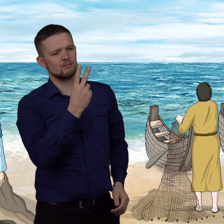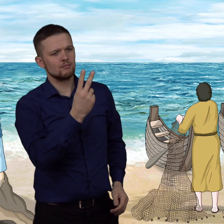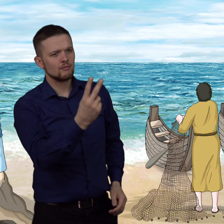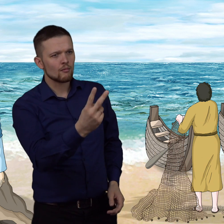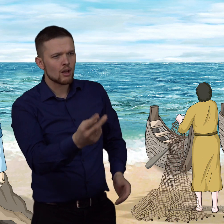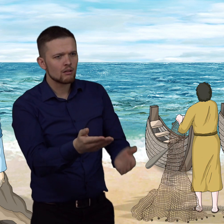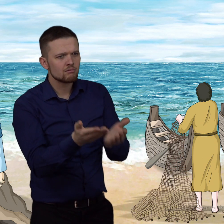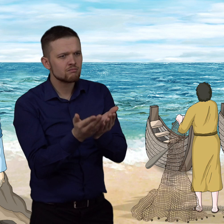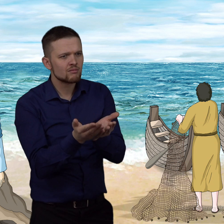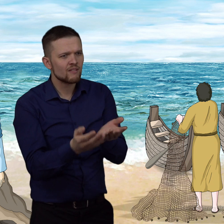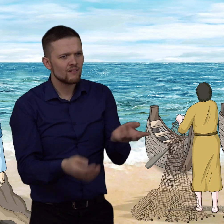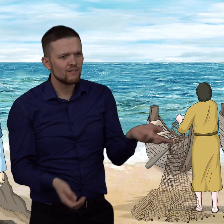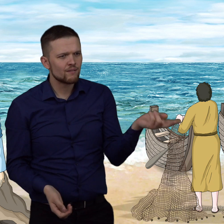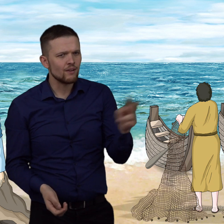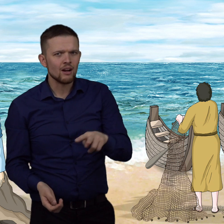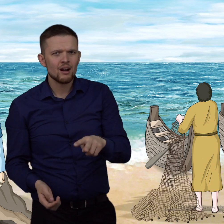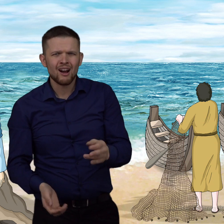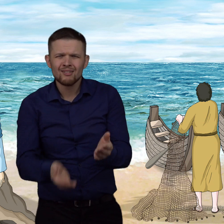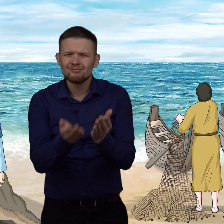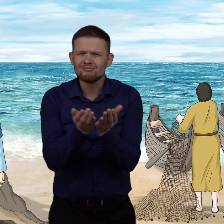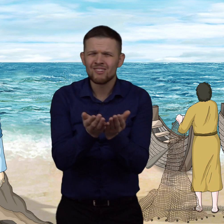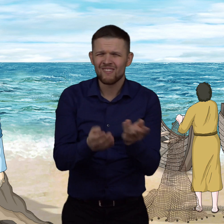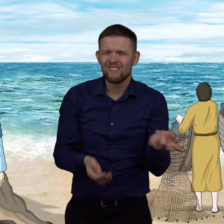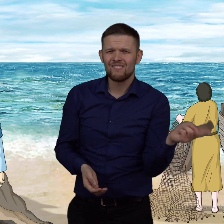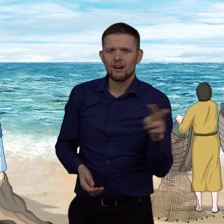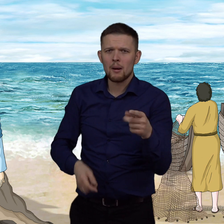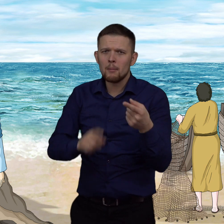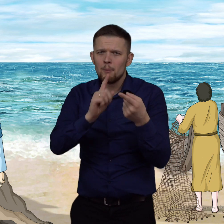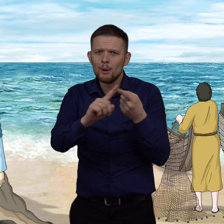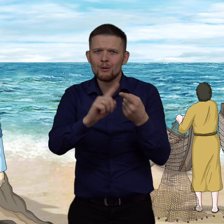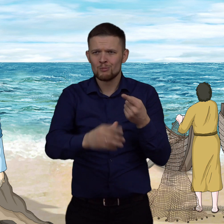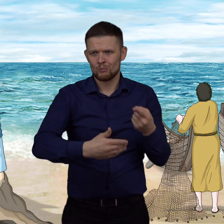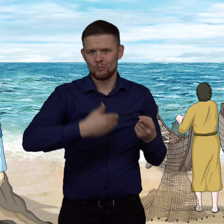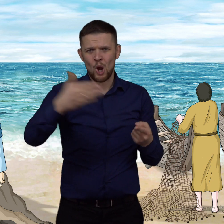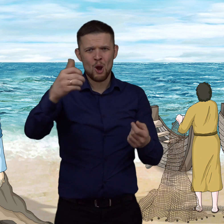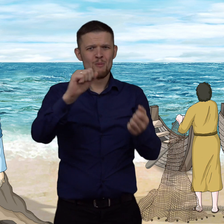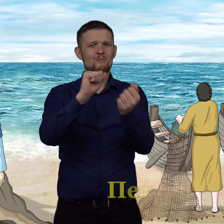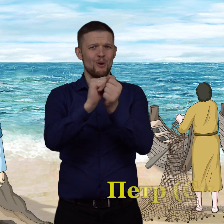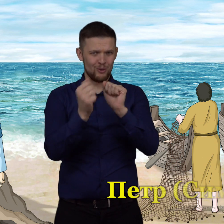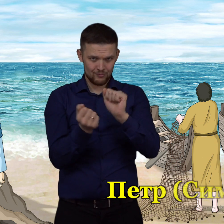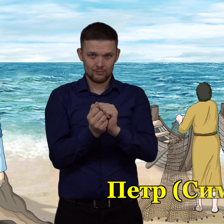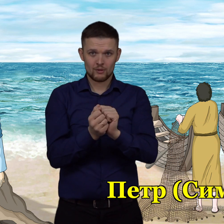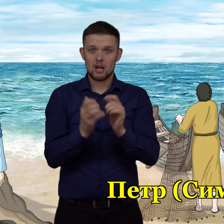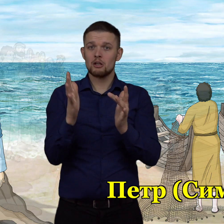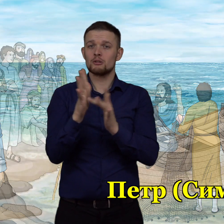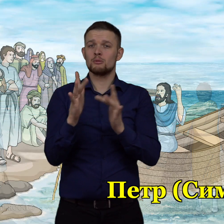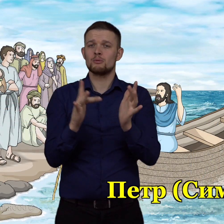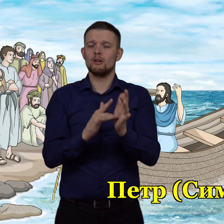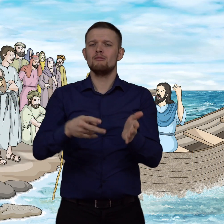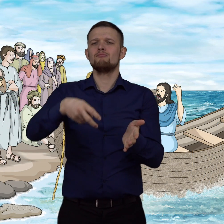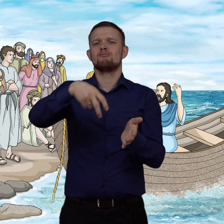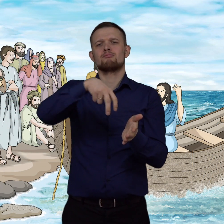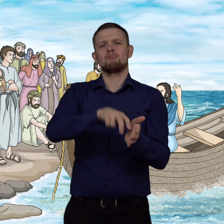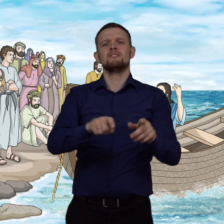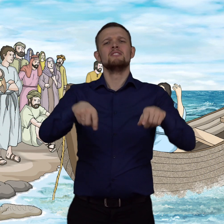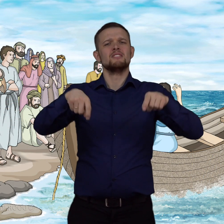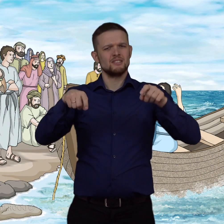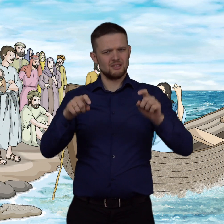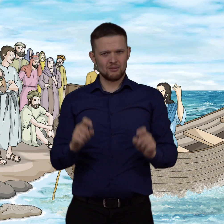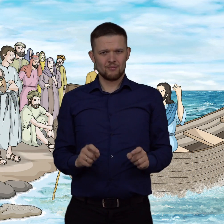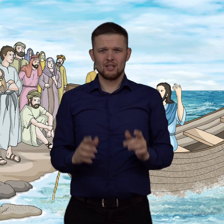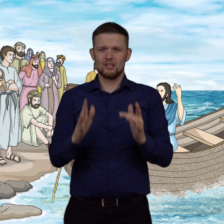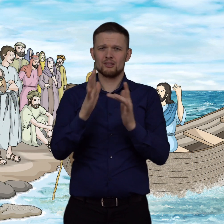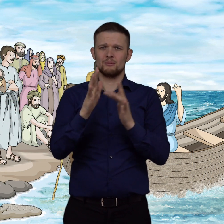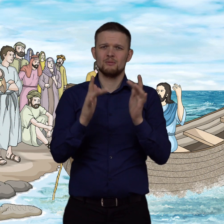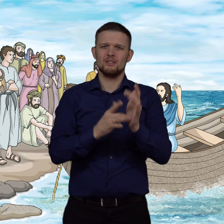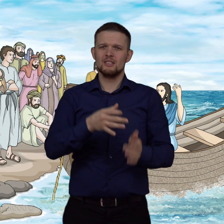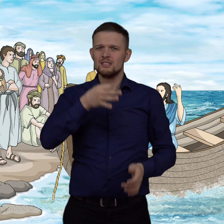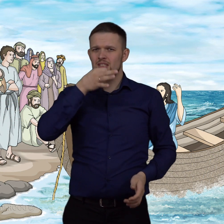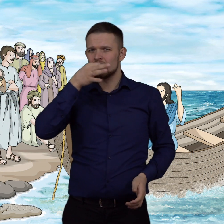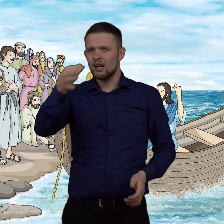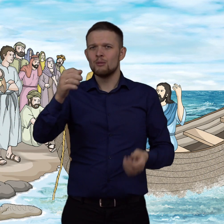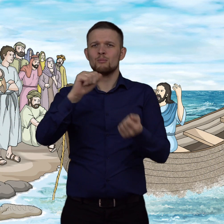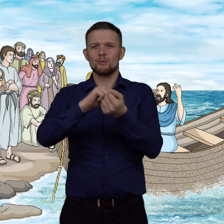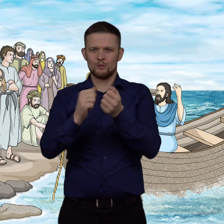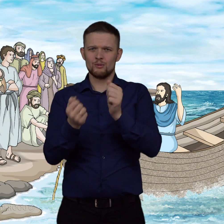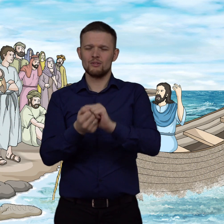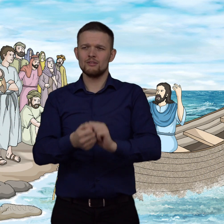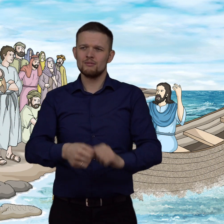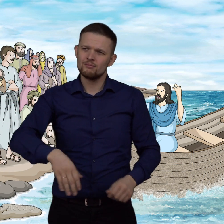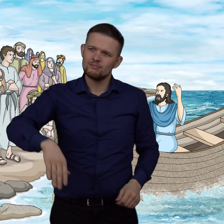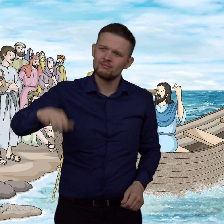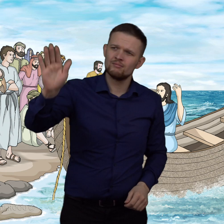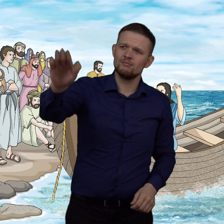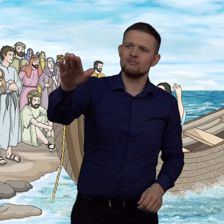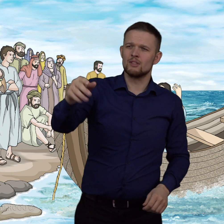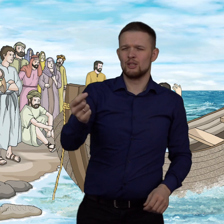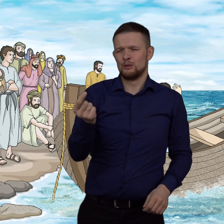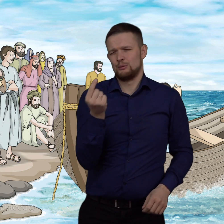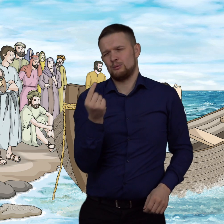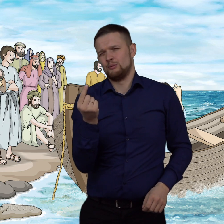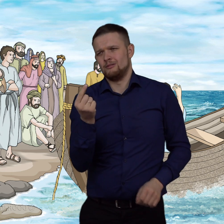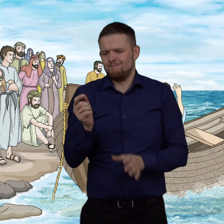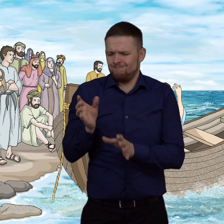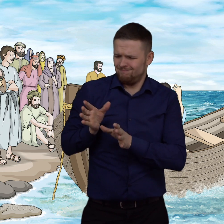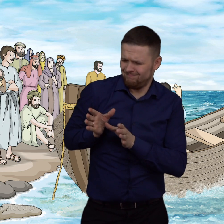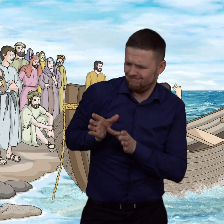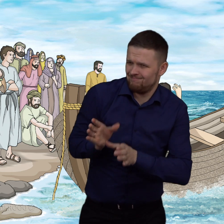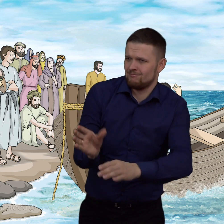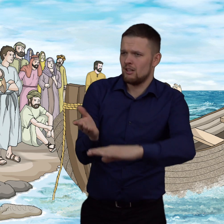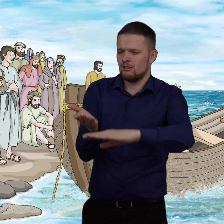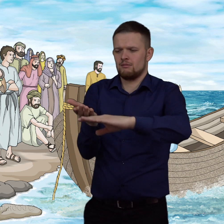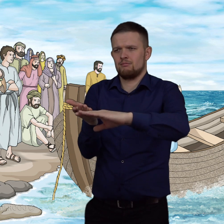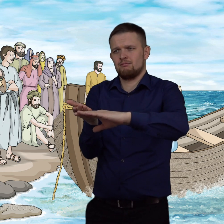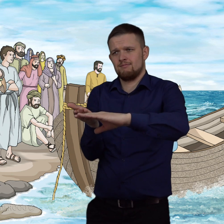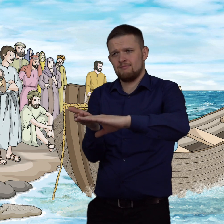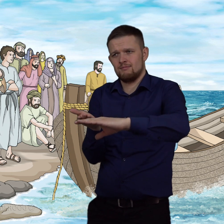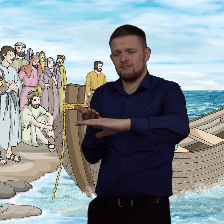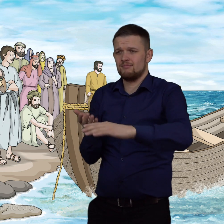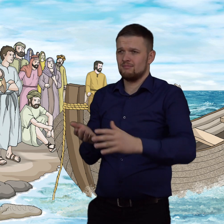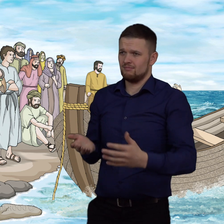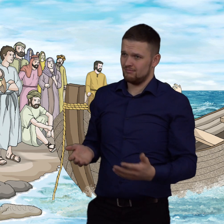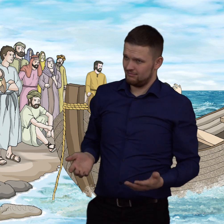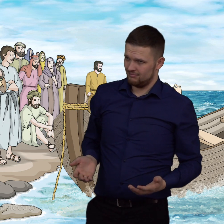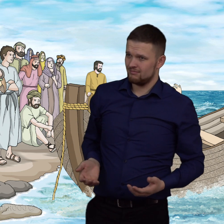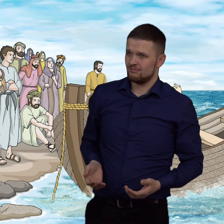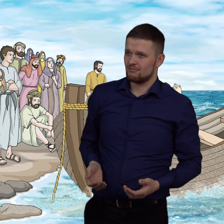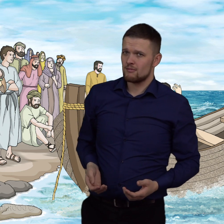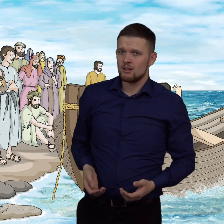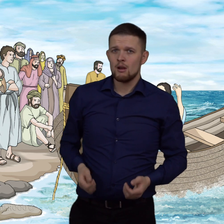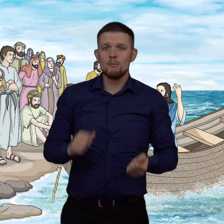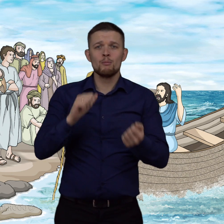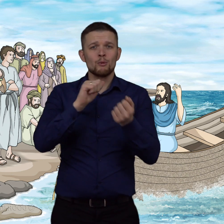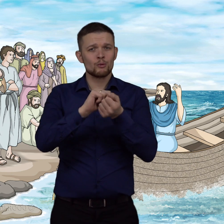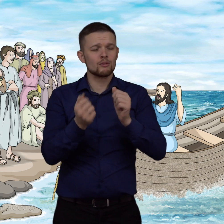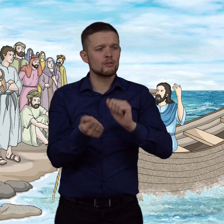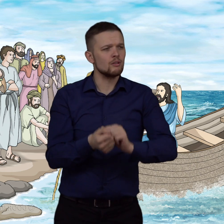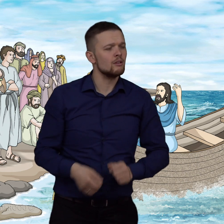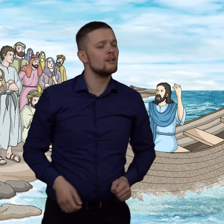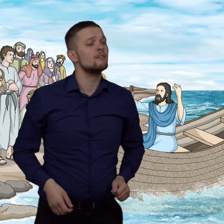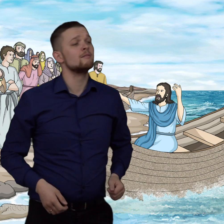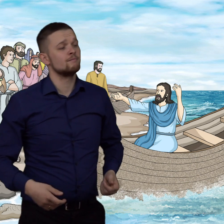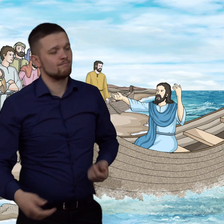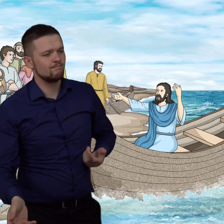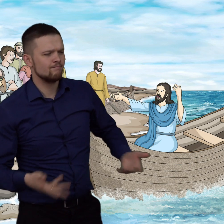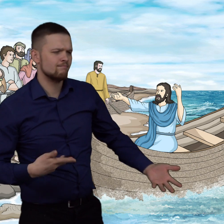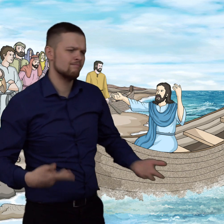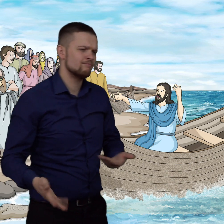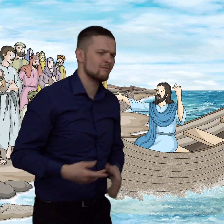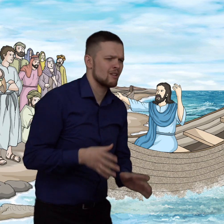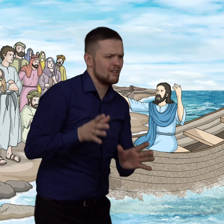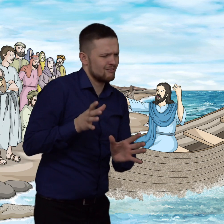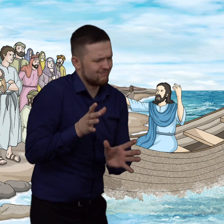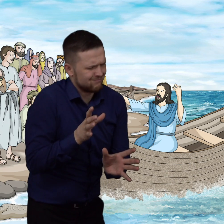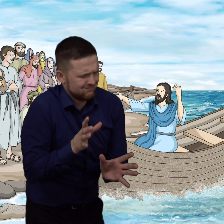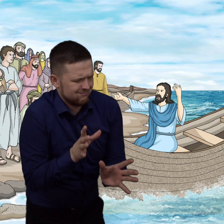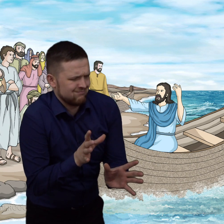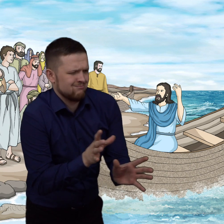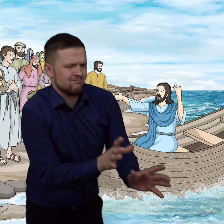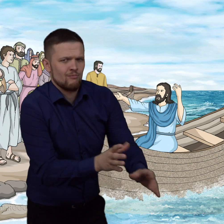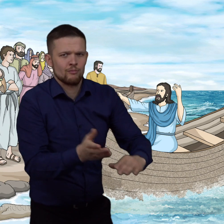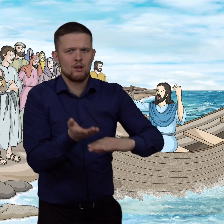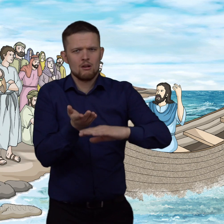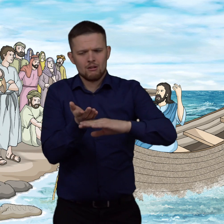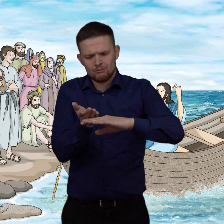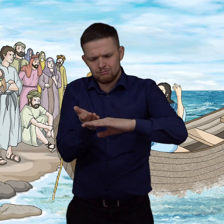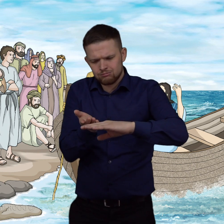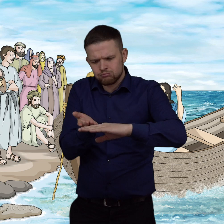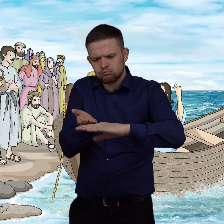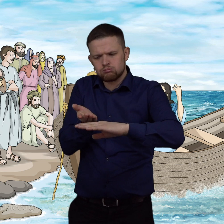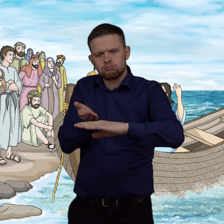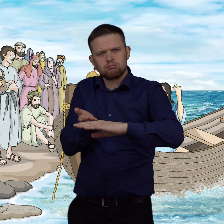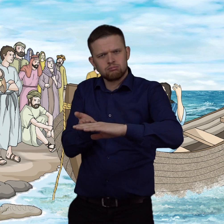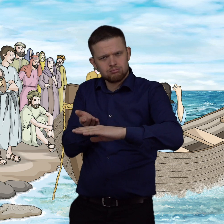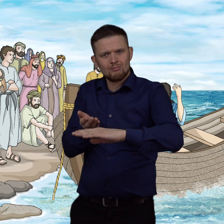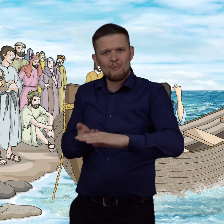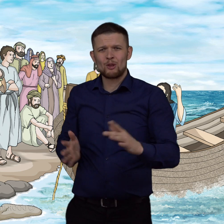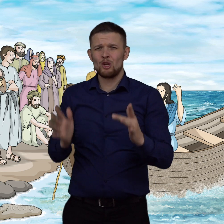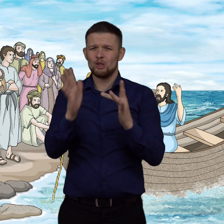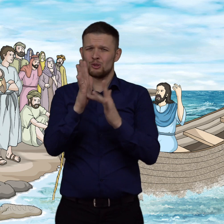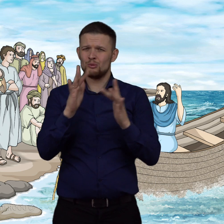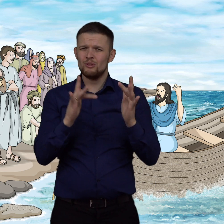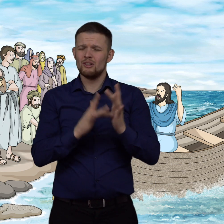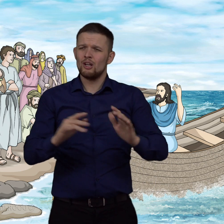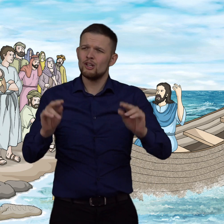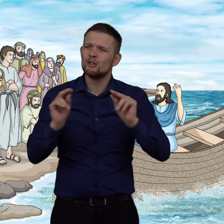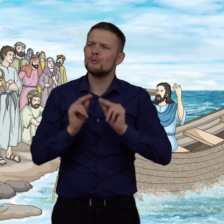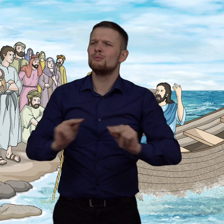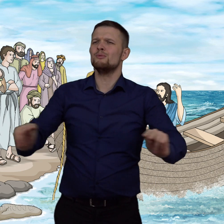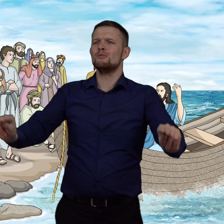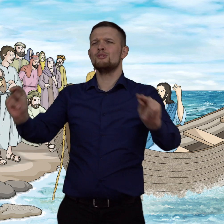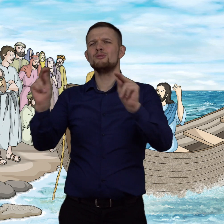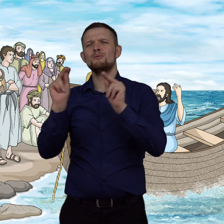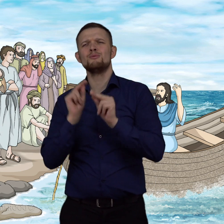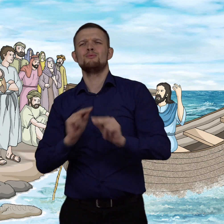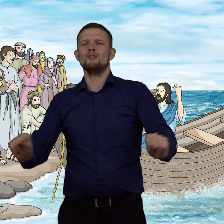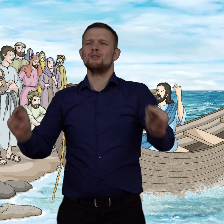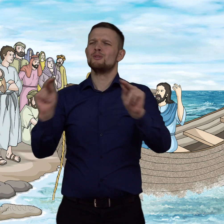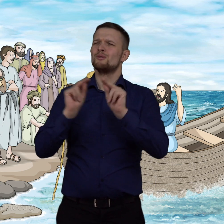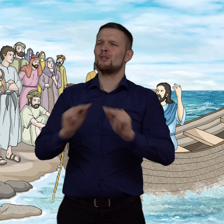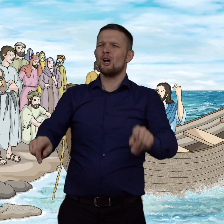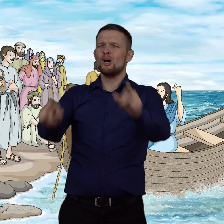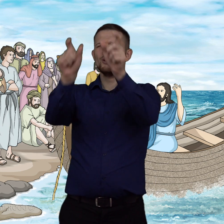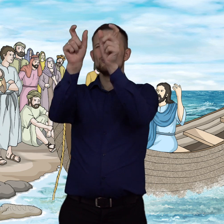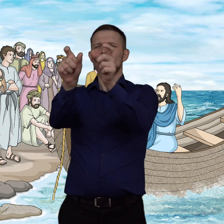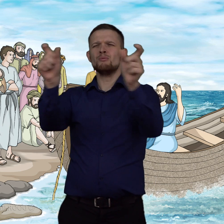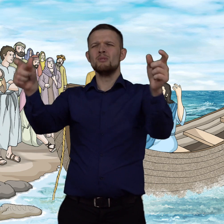Jesus got into the boat belonging to Simon and asked him to put out a little from shore.